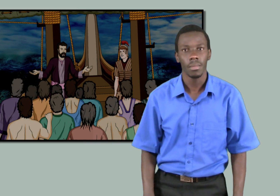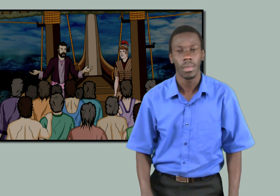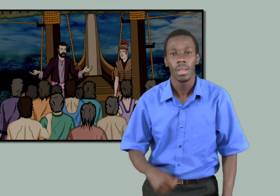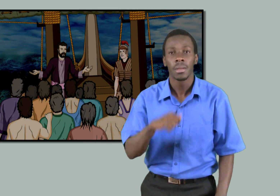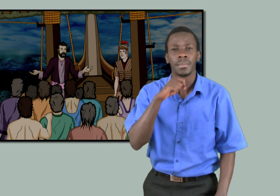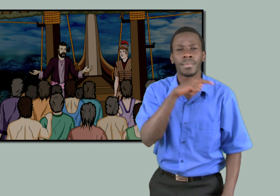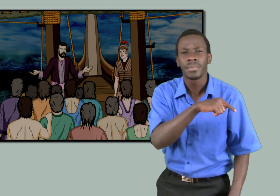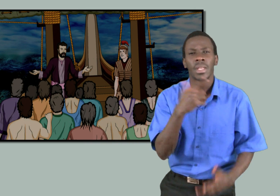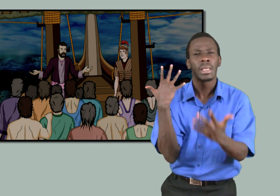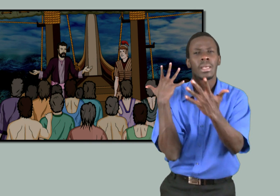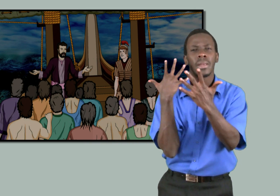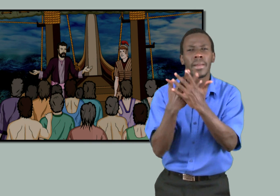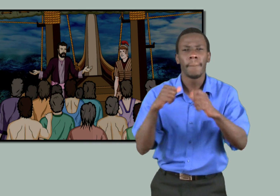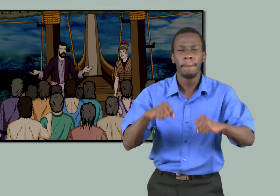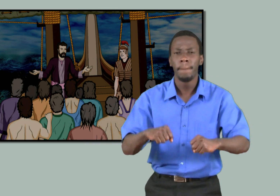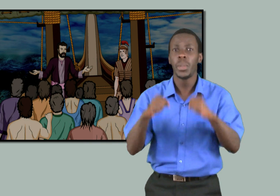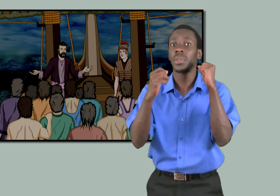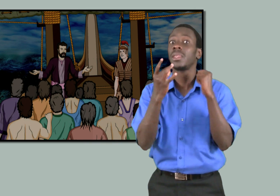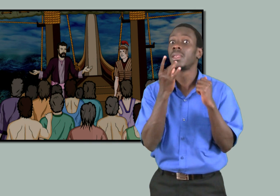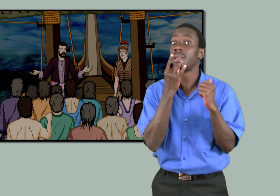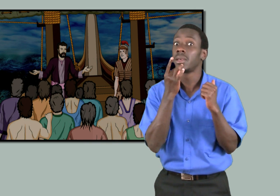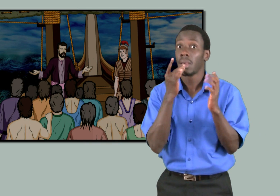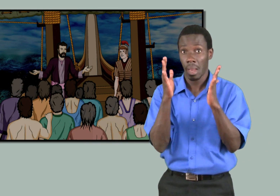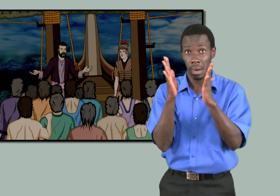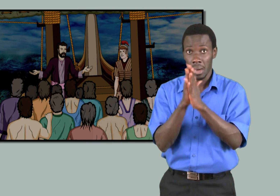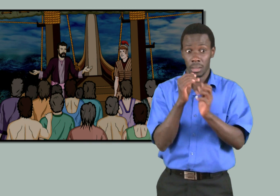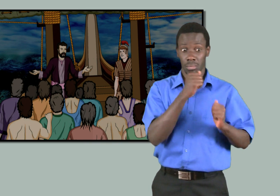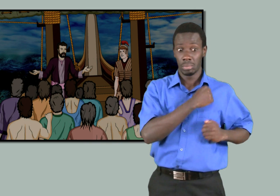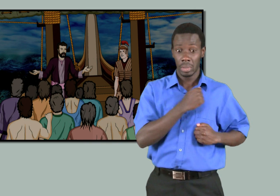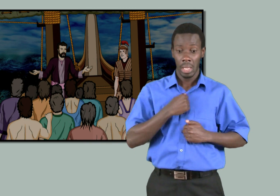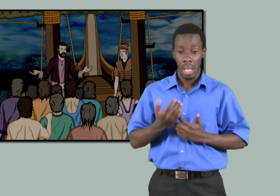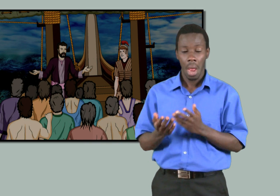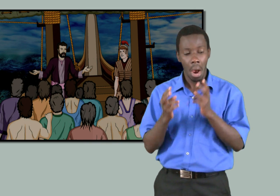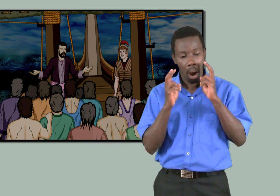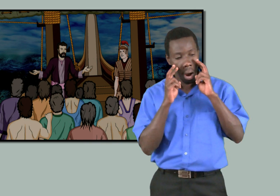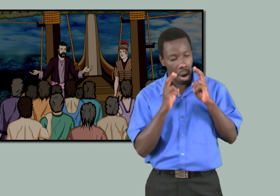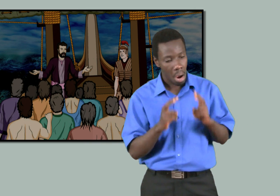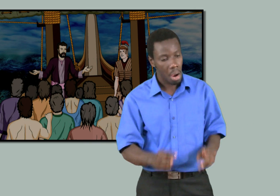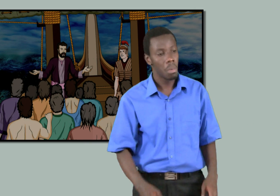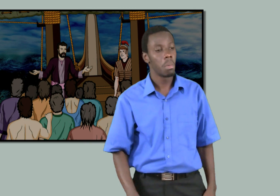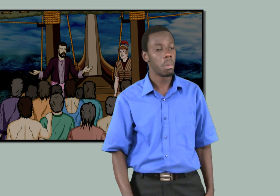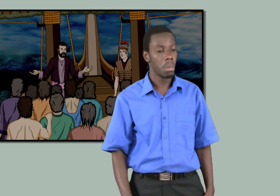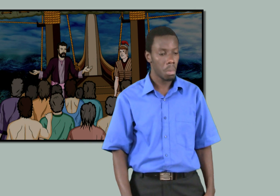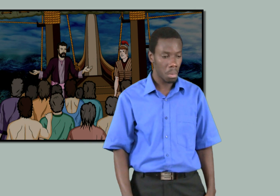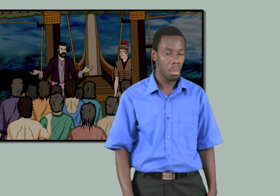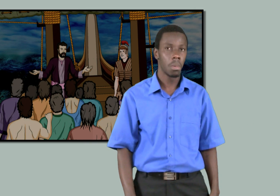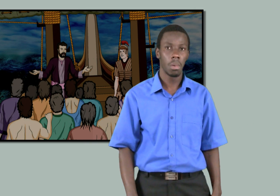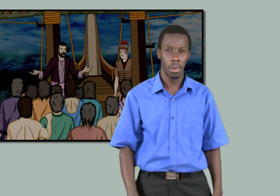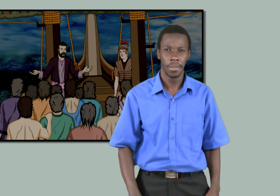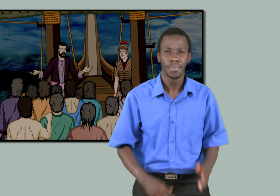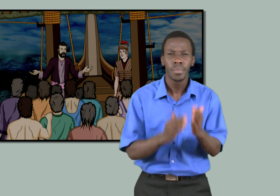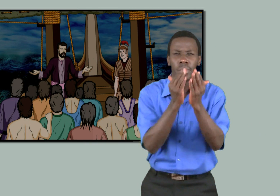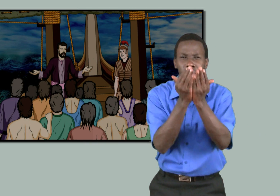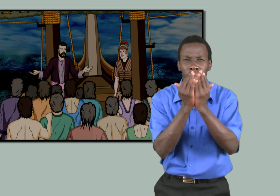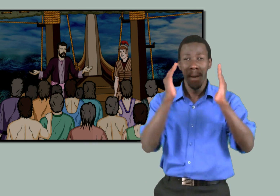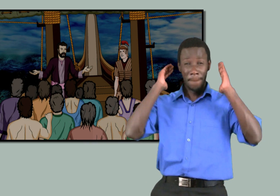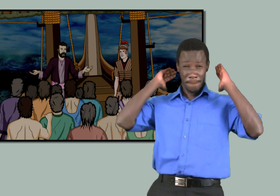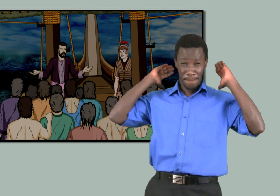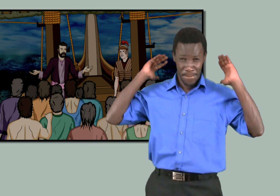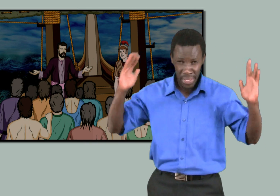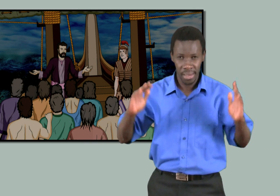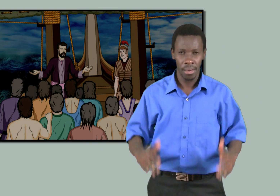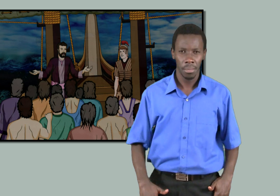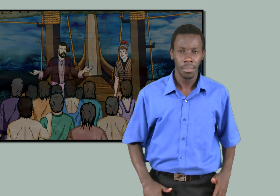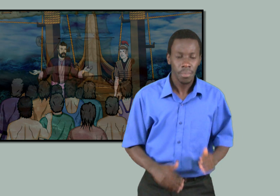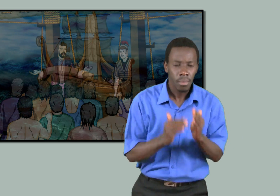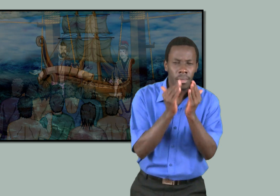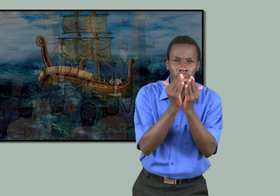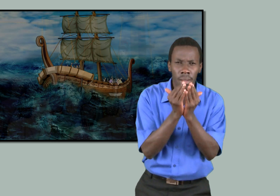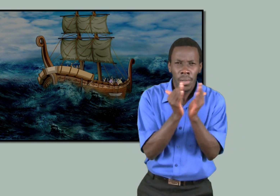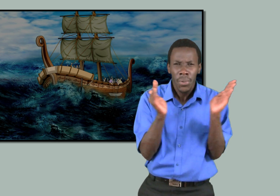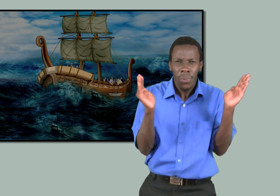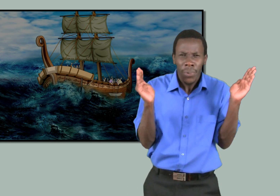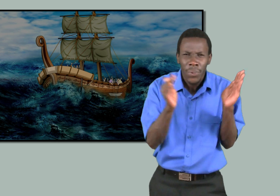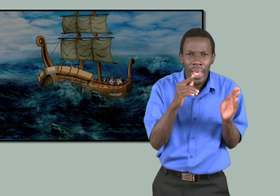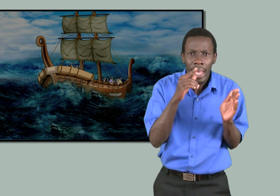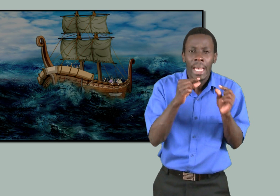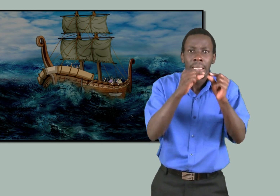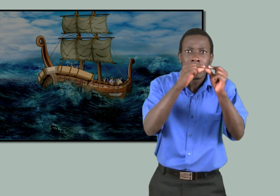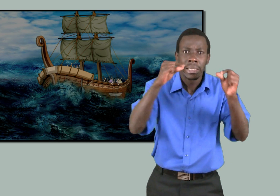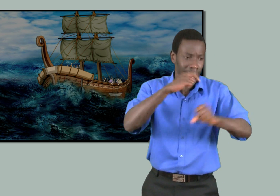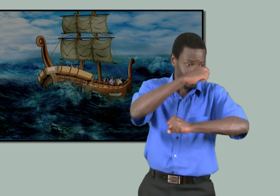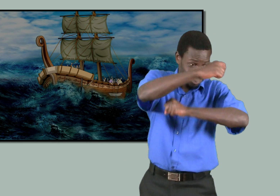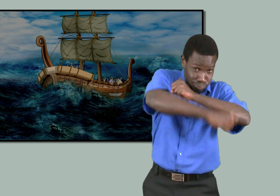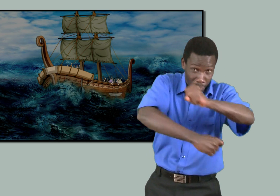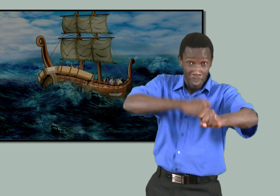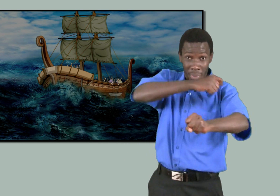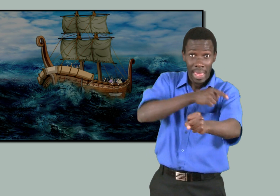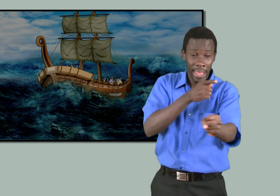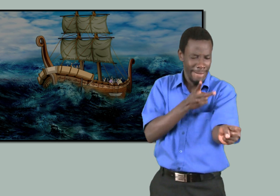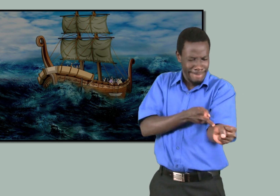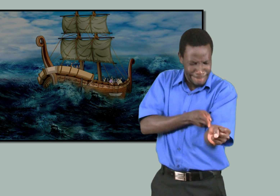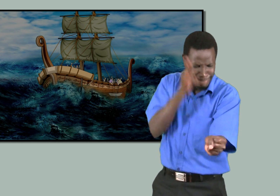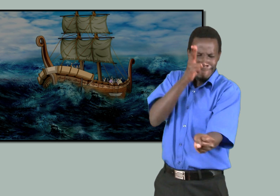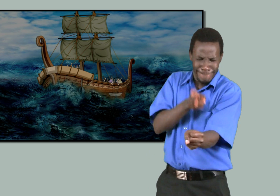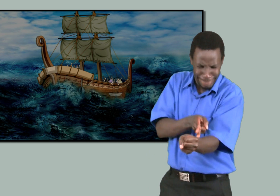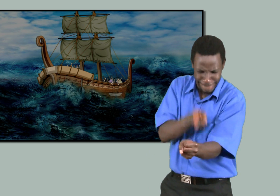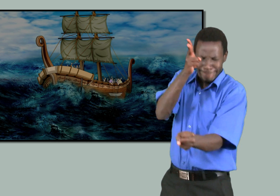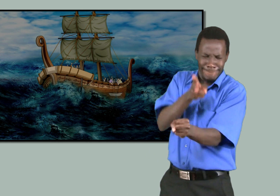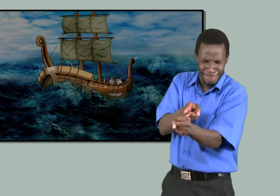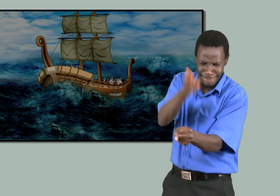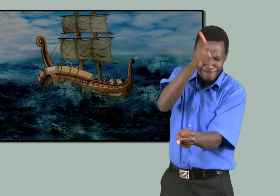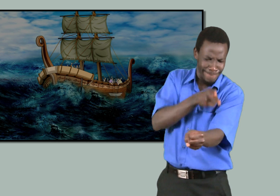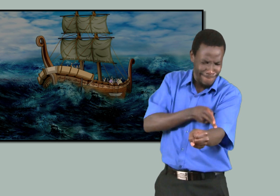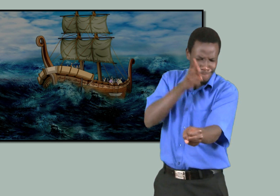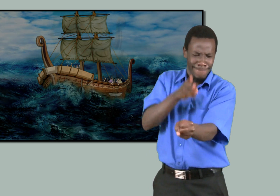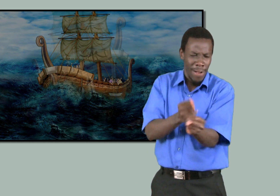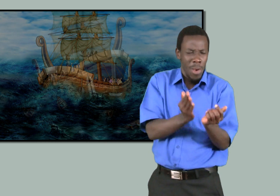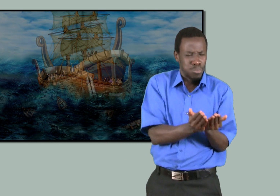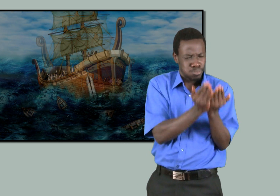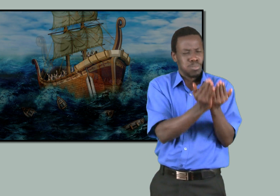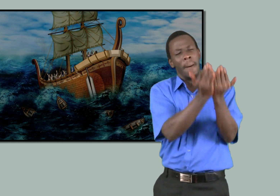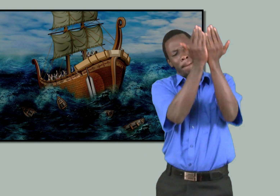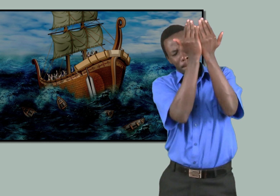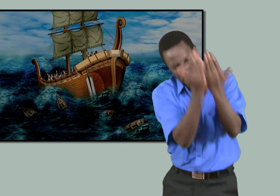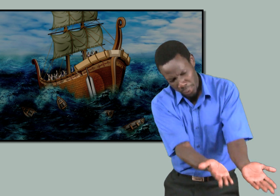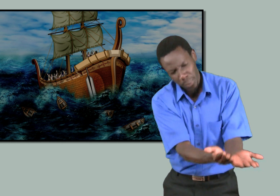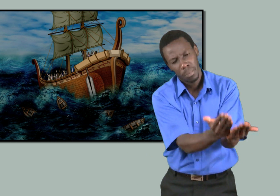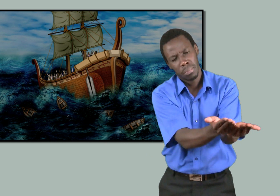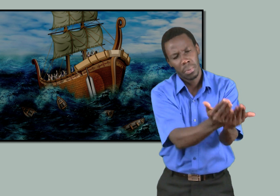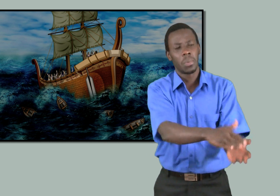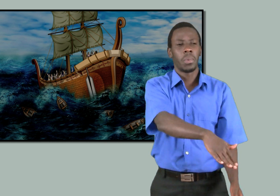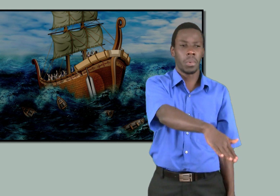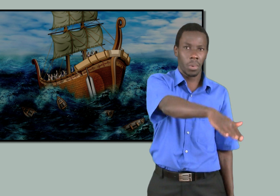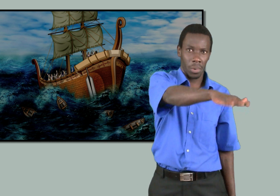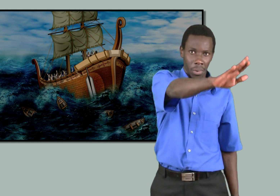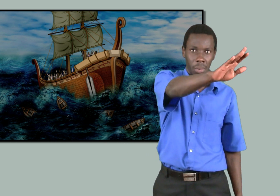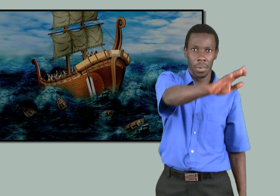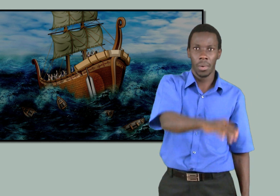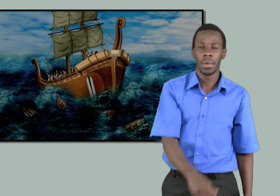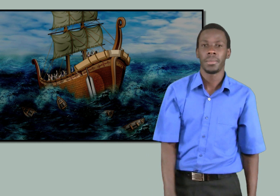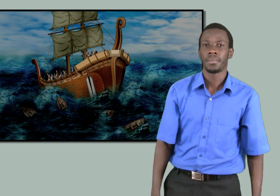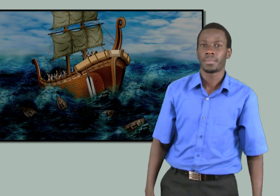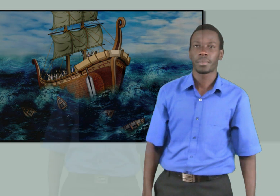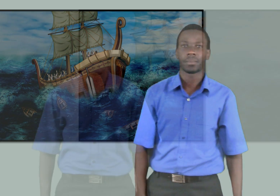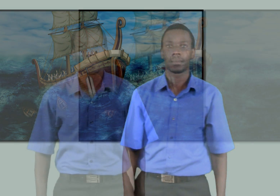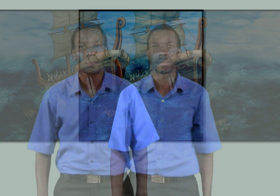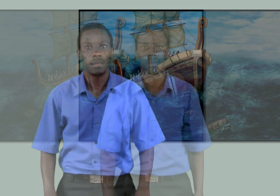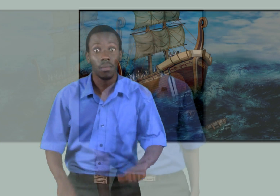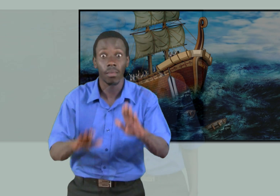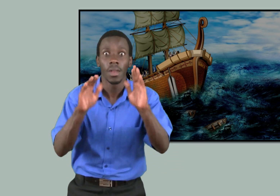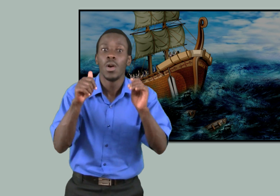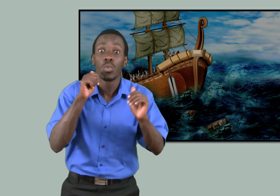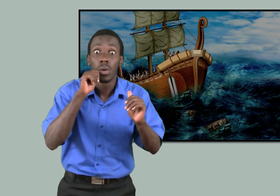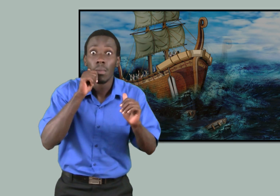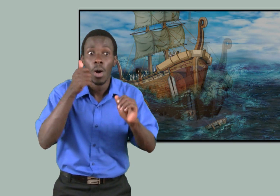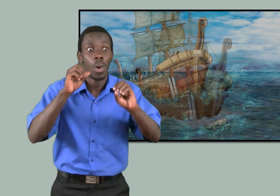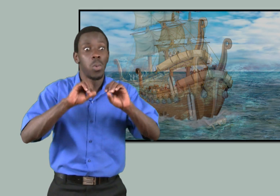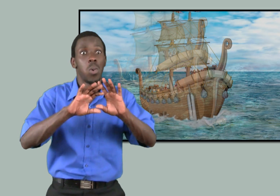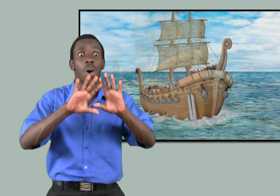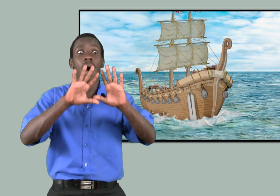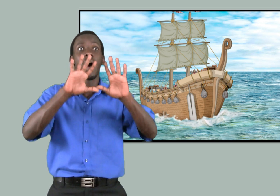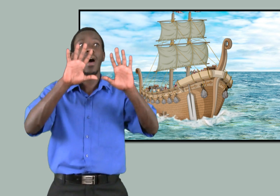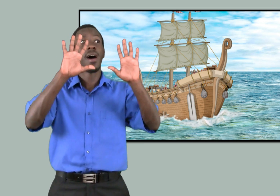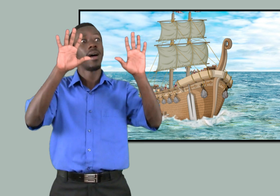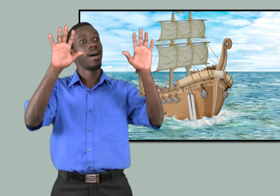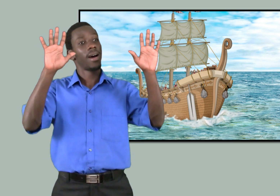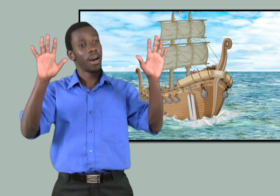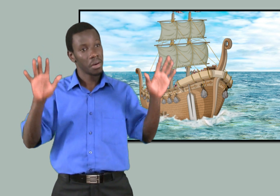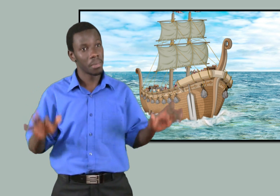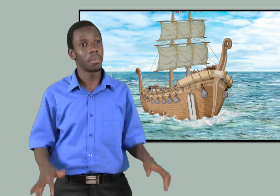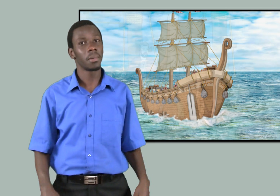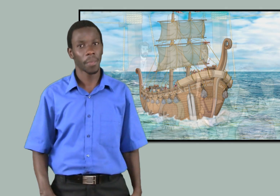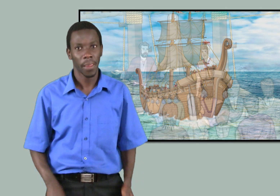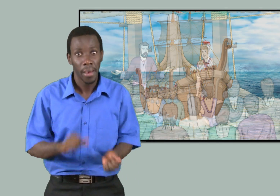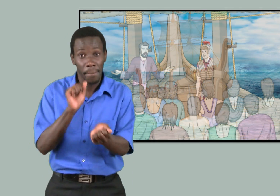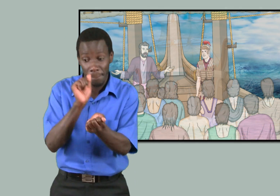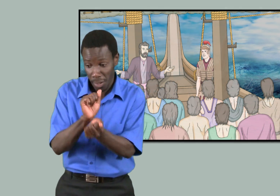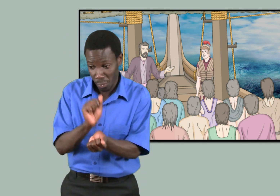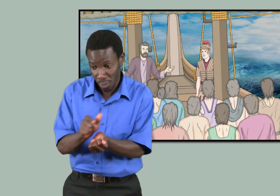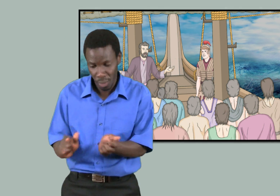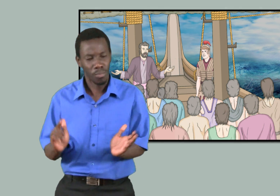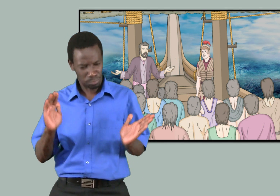So the soldiers cut the ropes to the lifeboat and set it adrift.